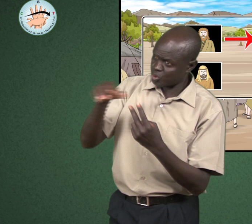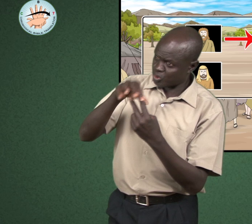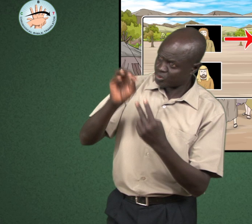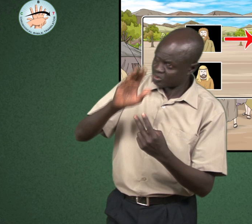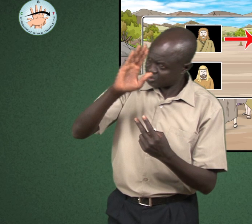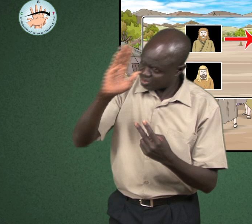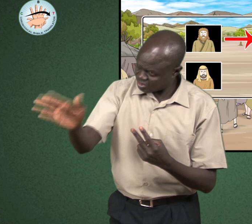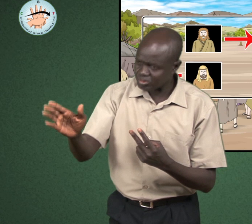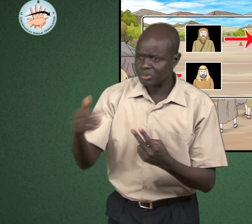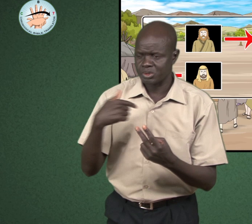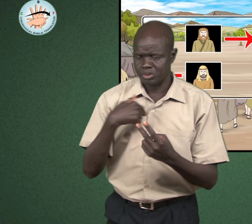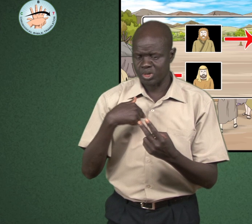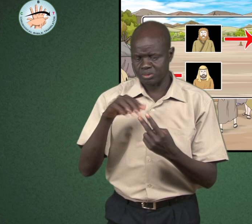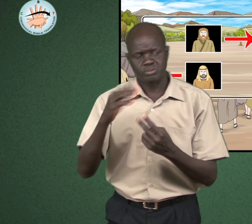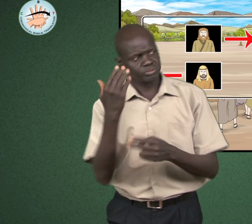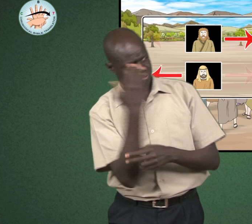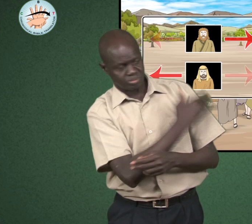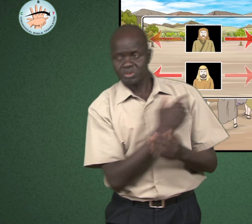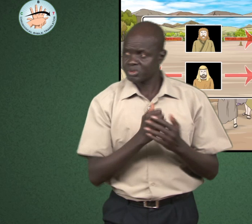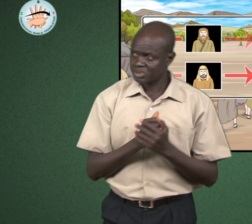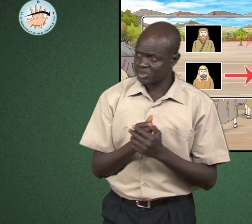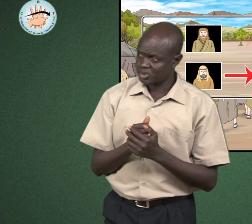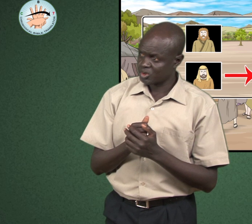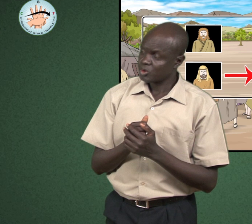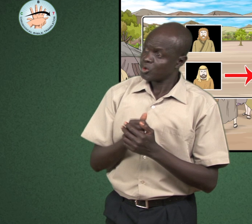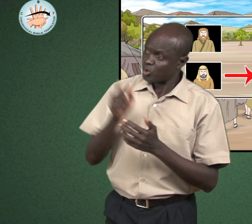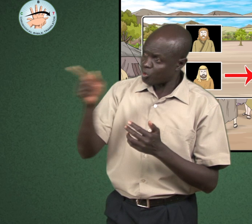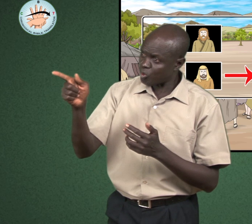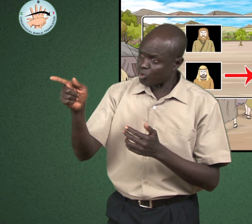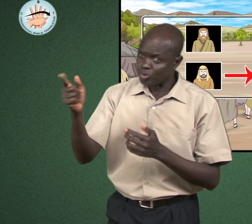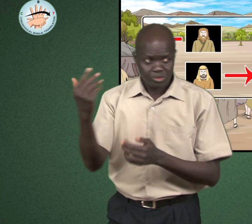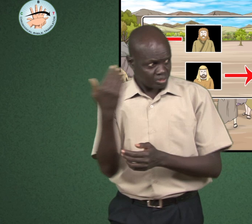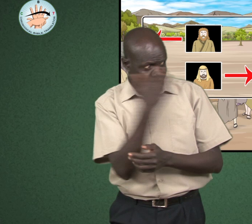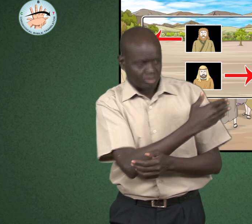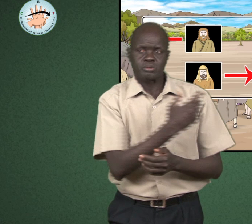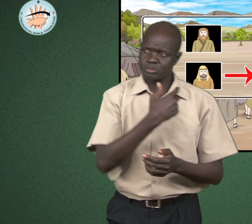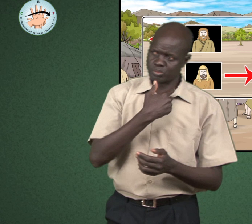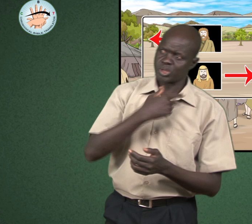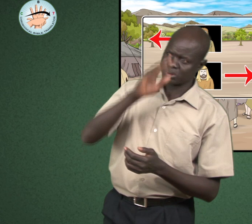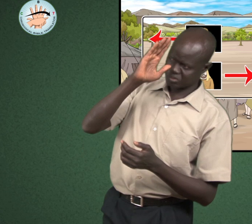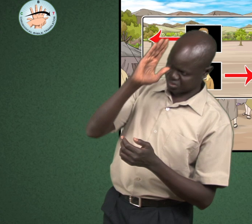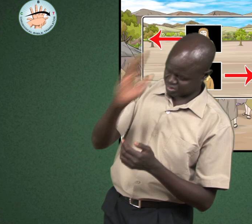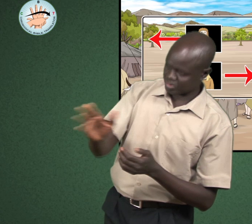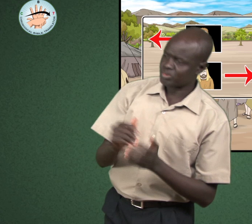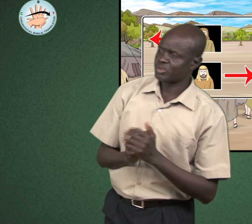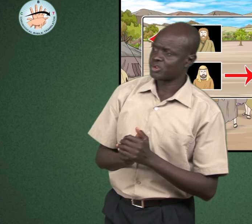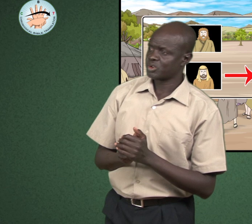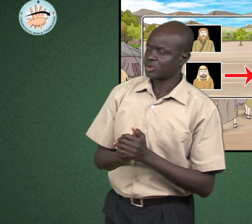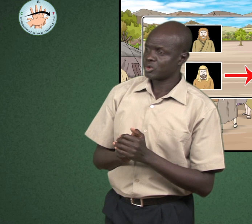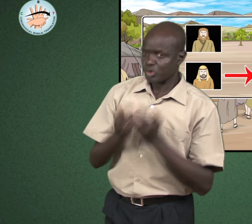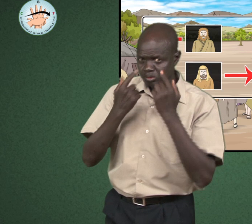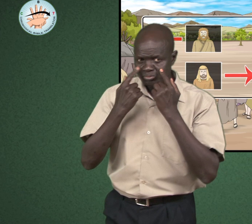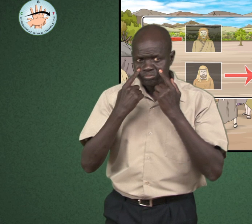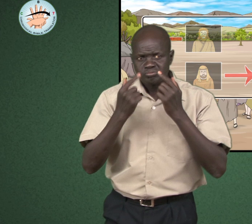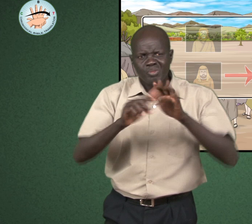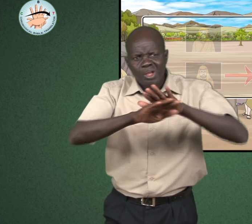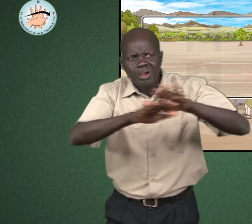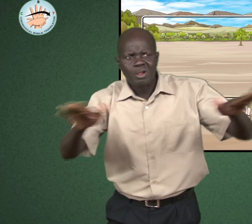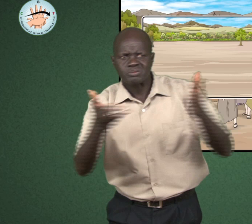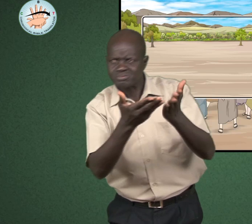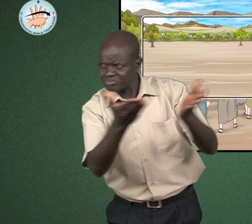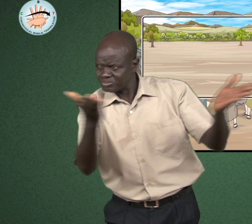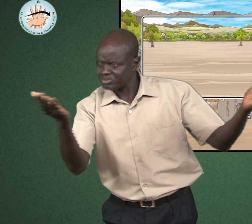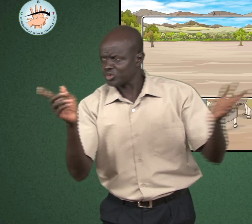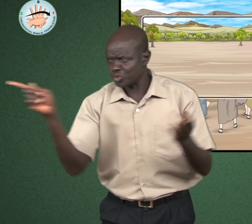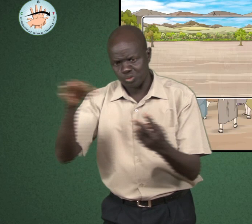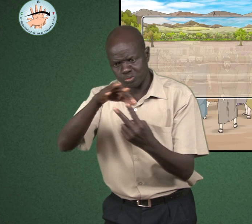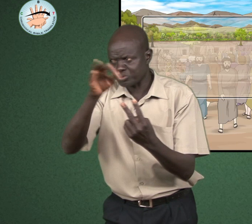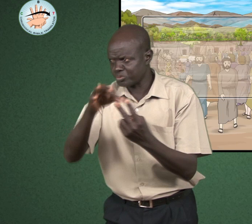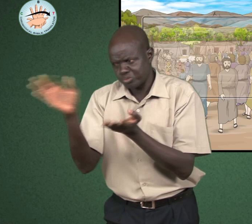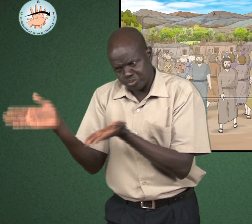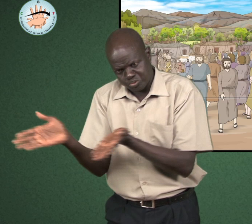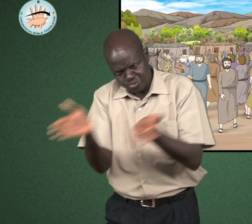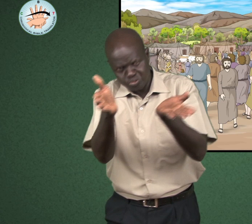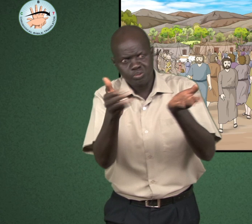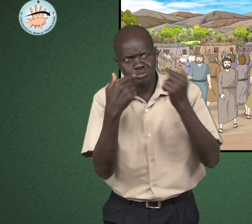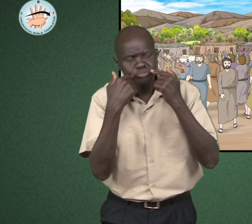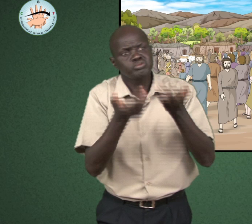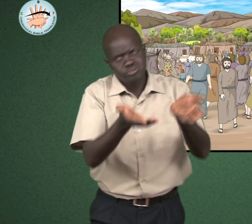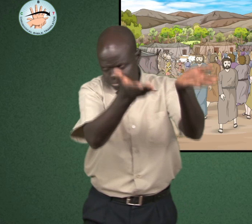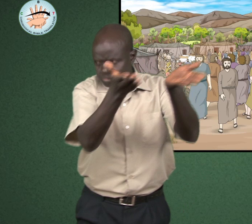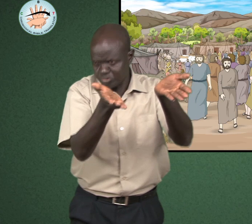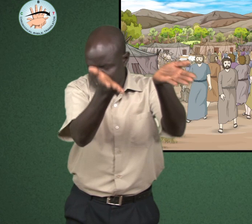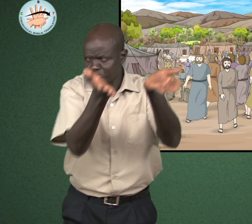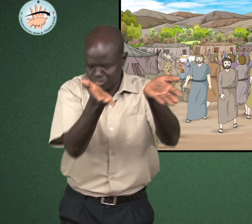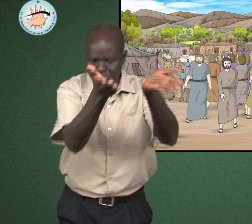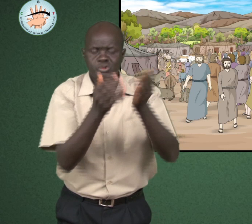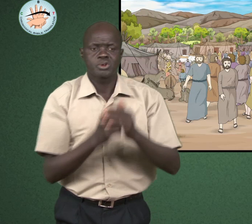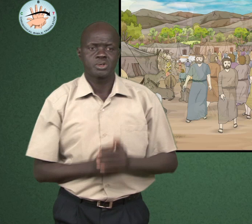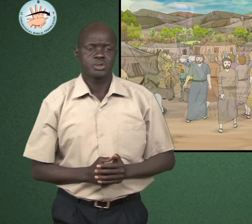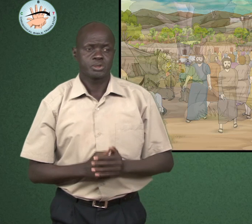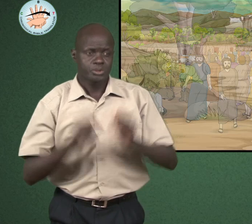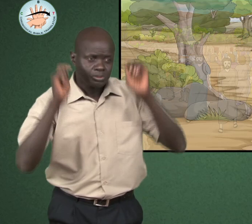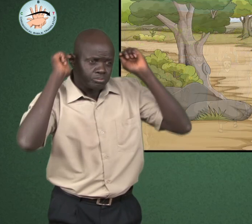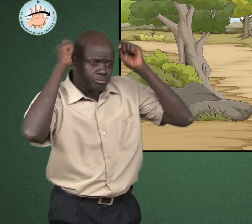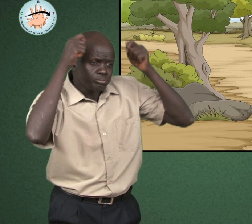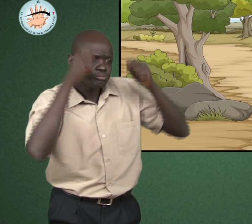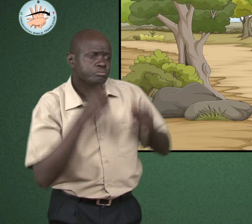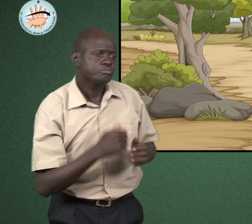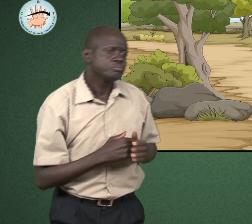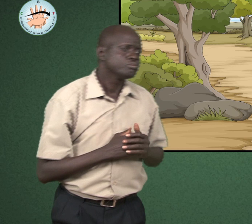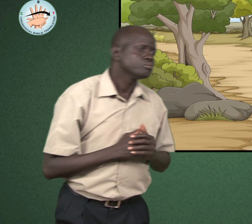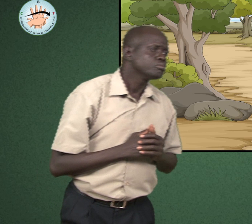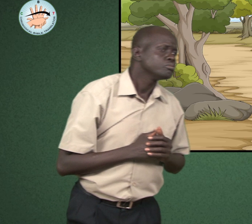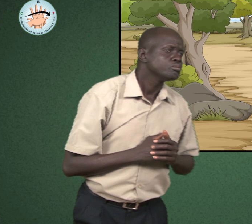if you go to the right, I will go to the left.”